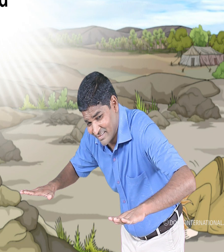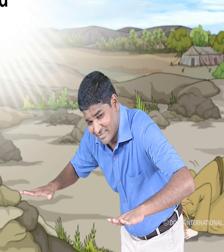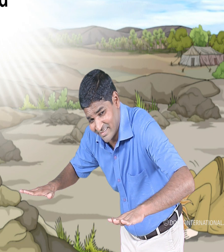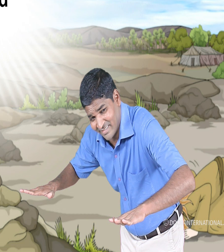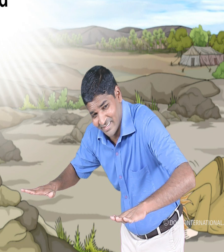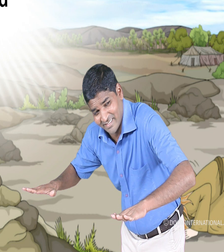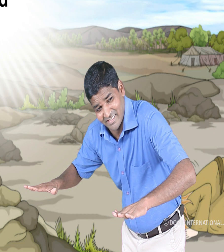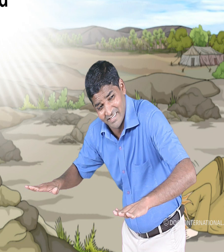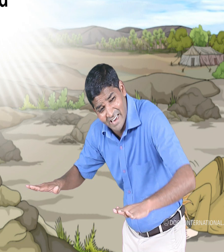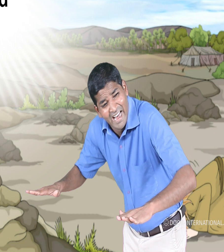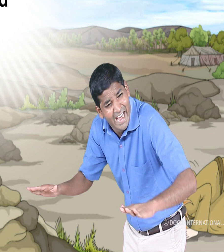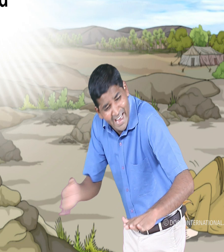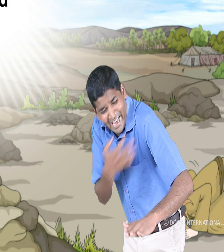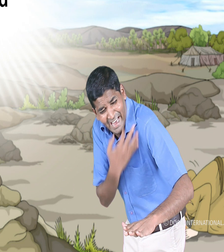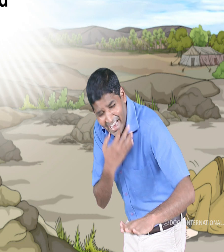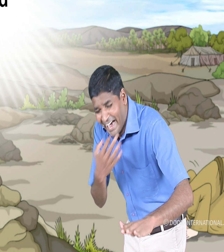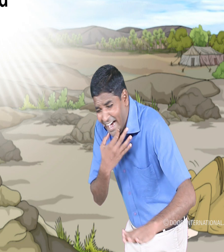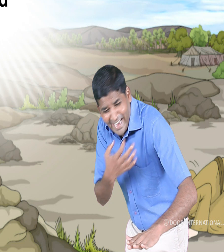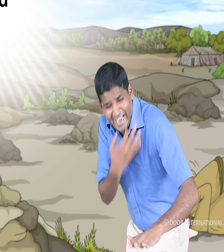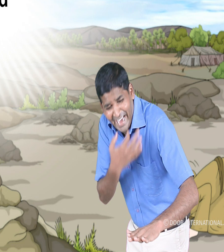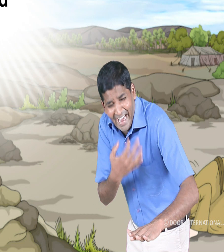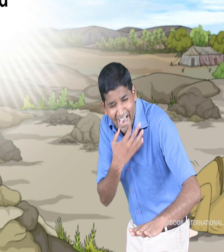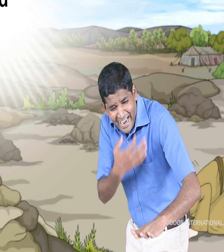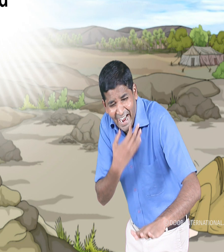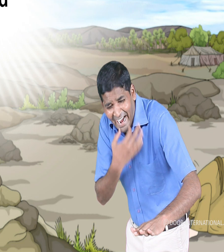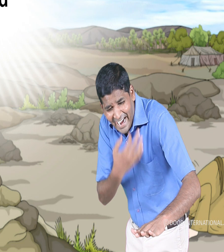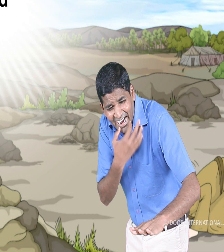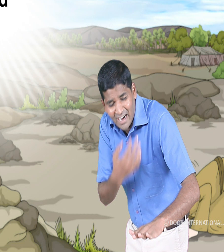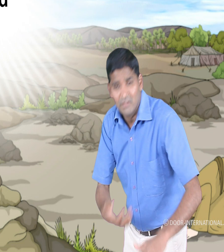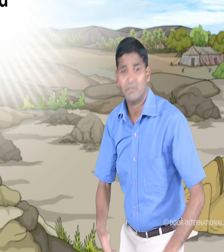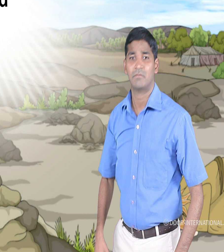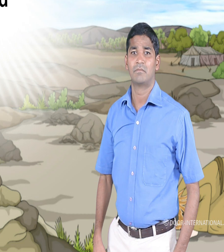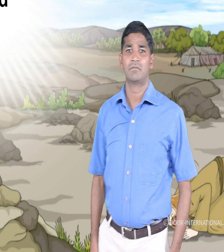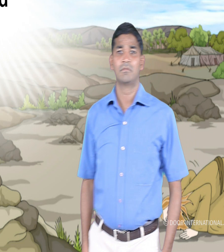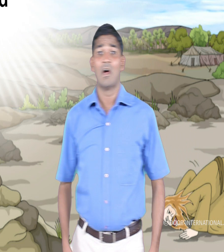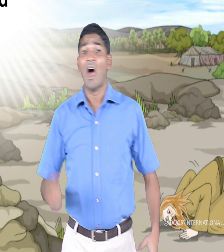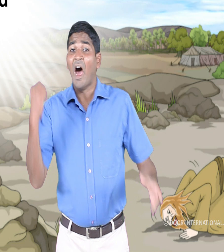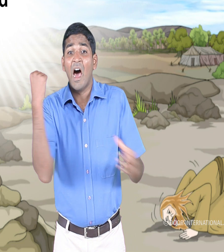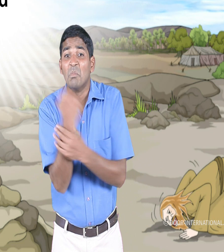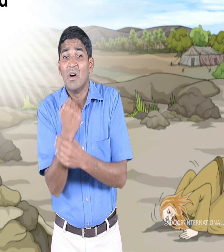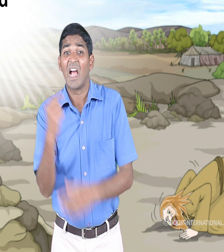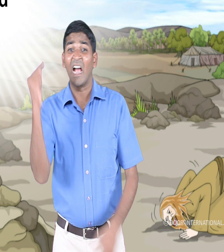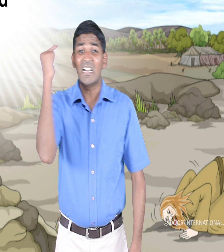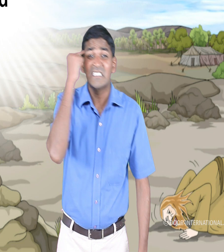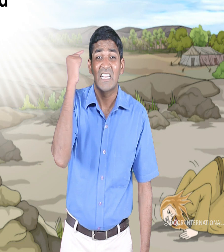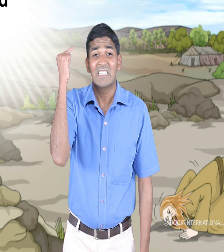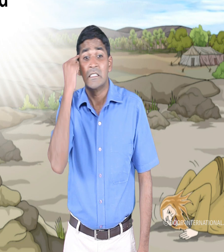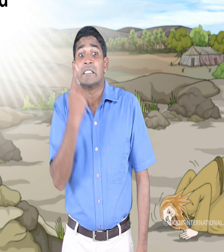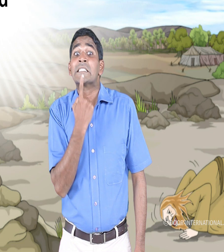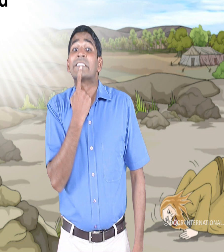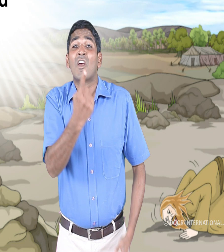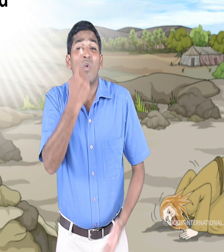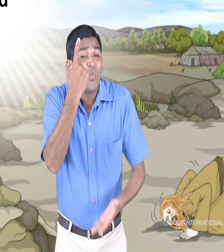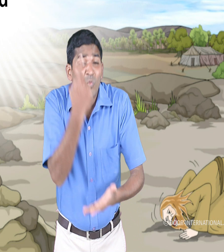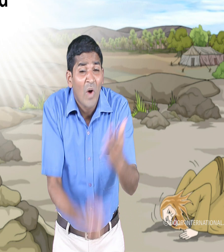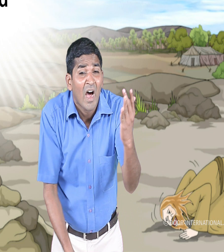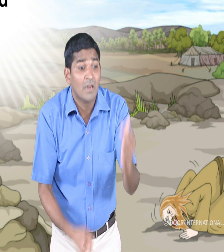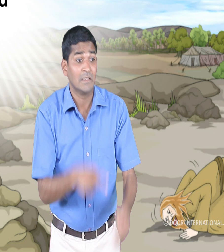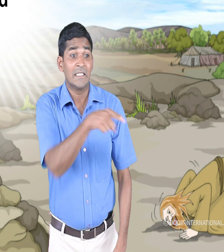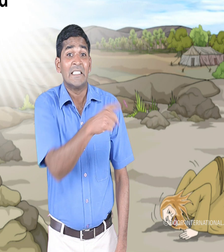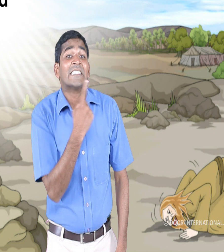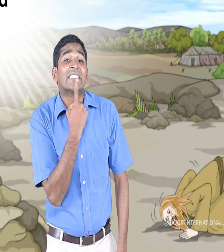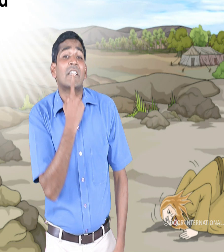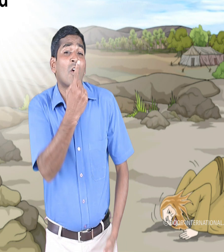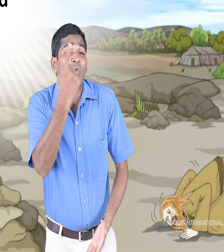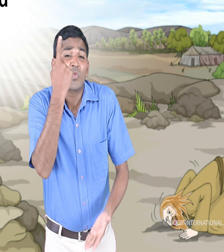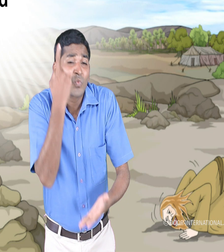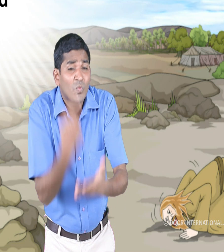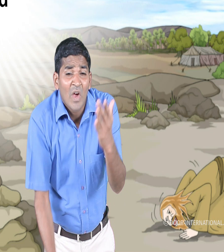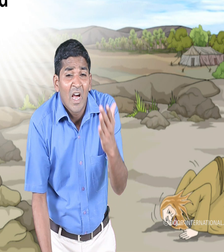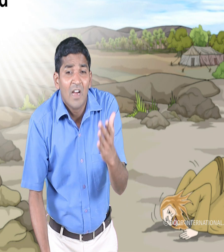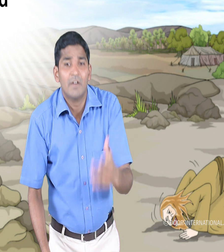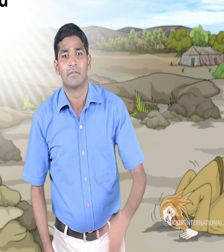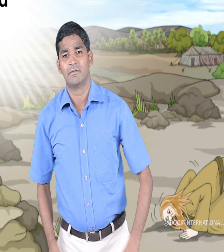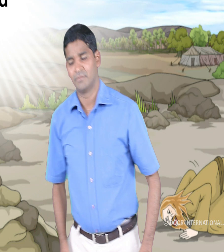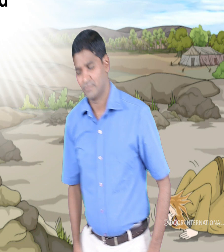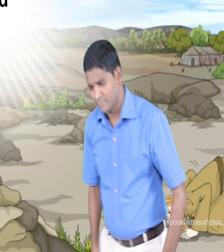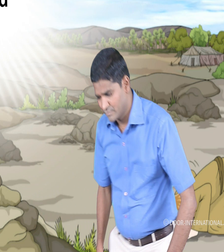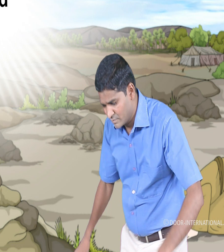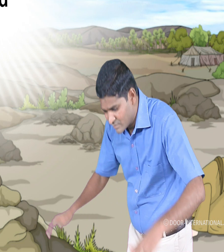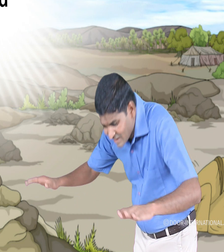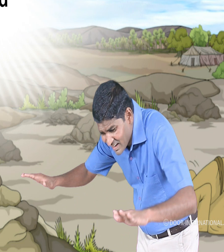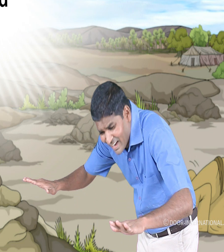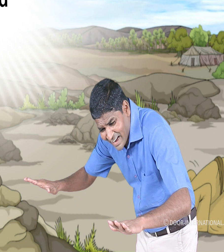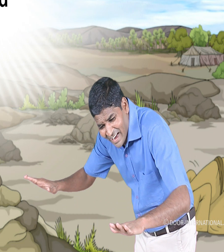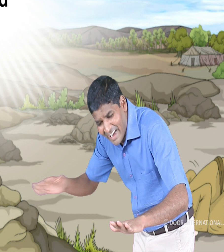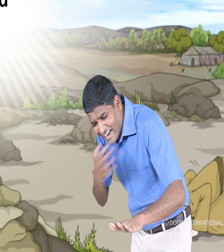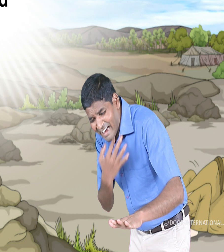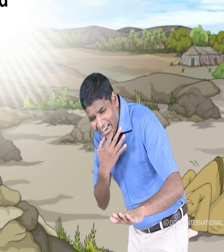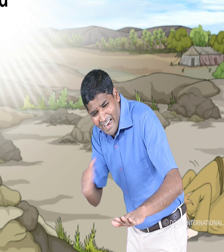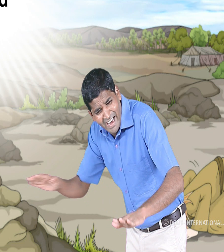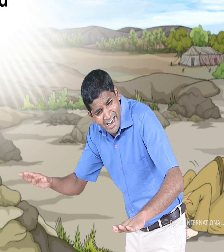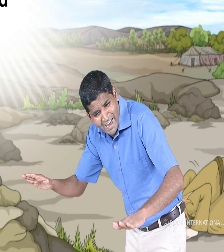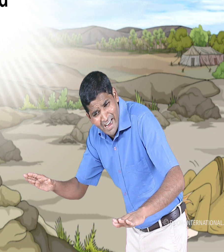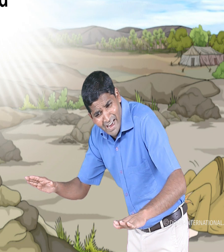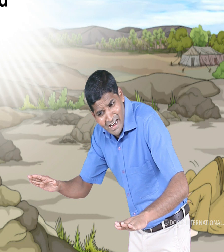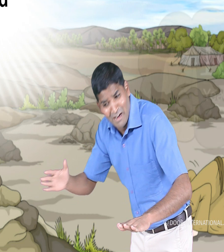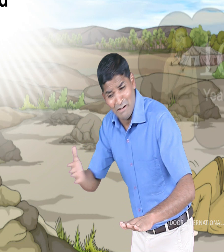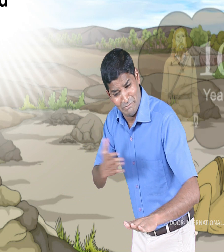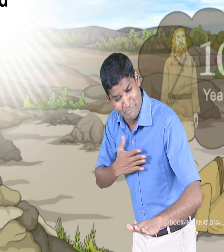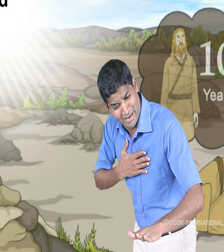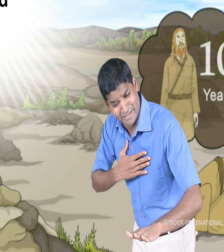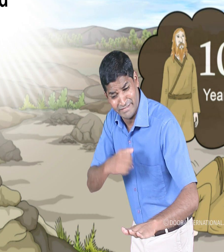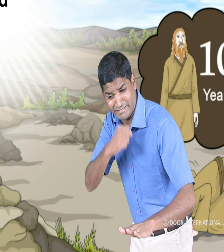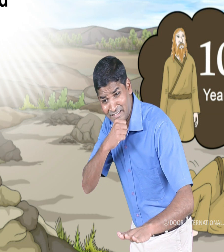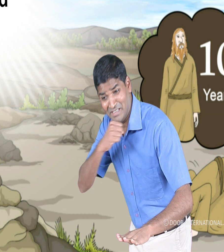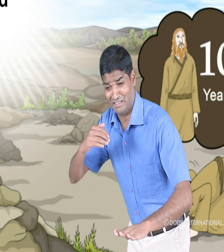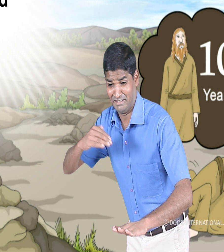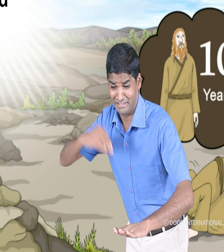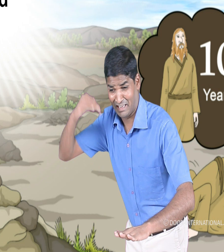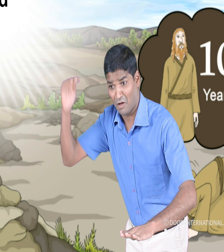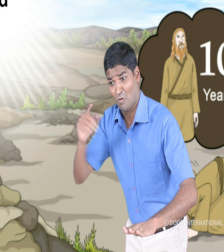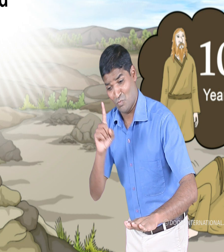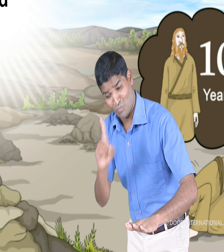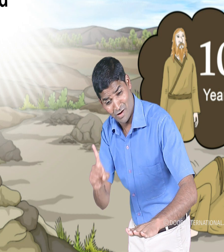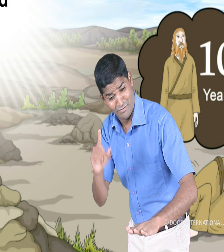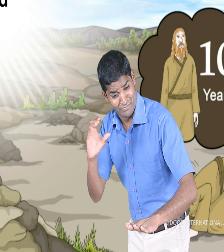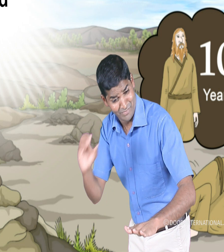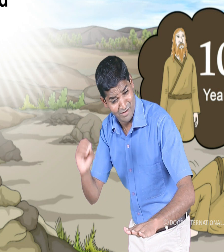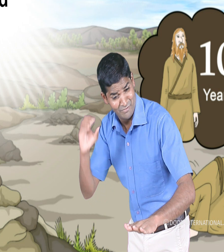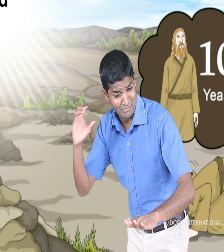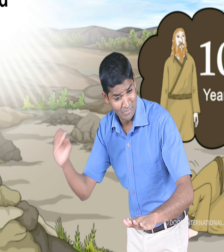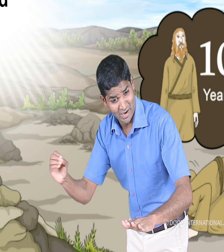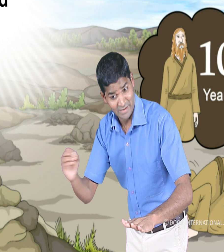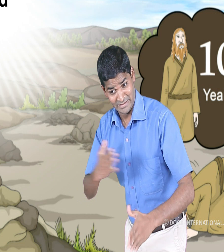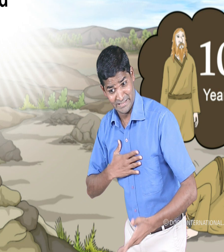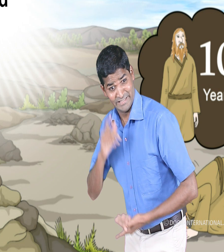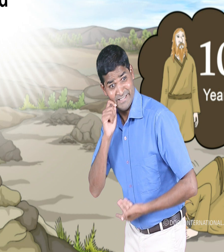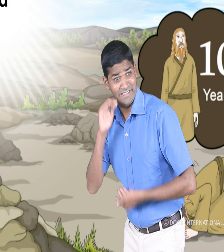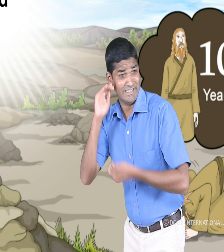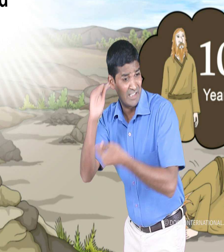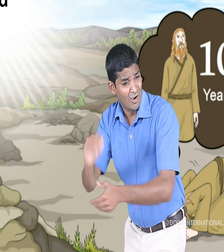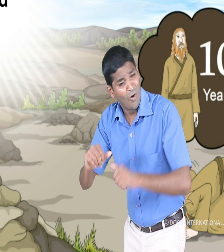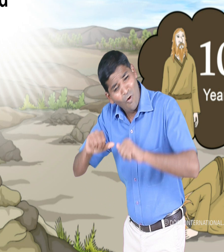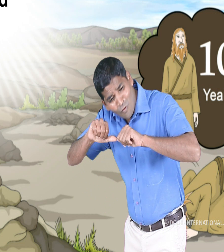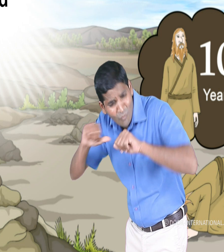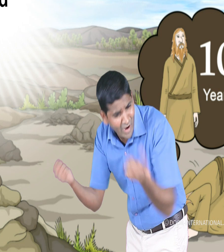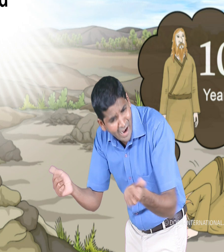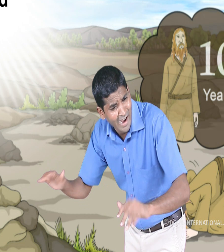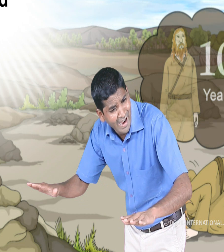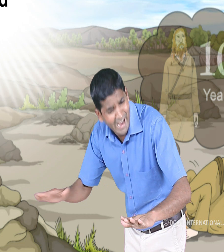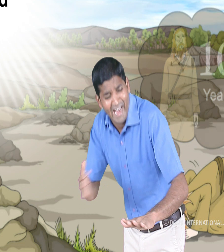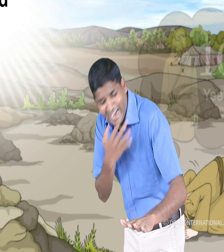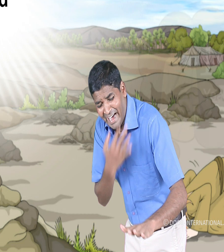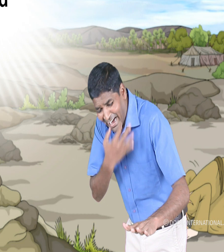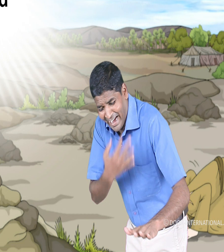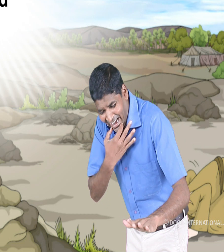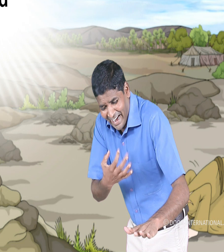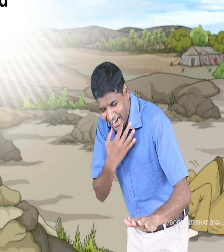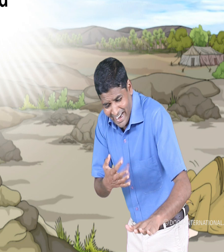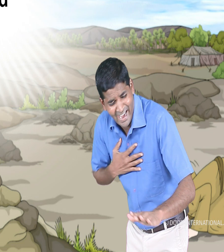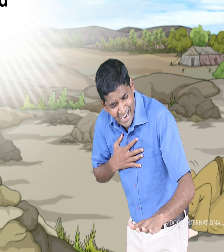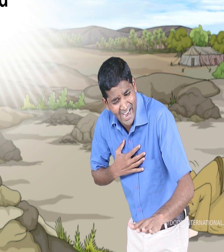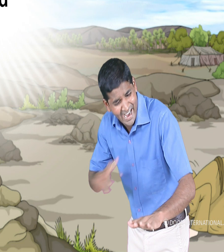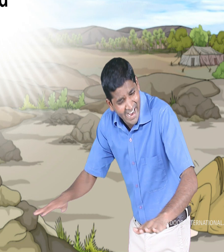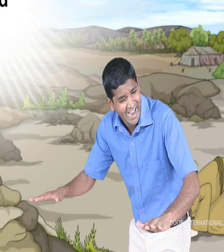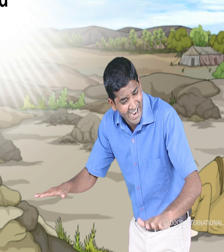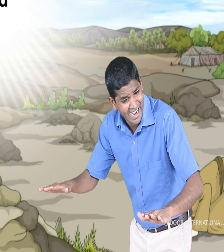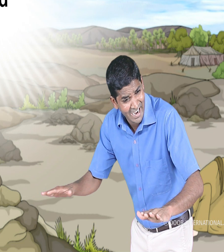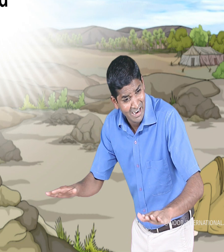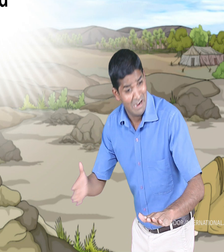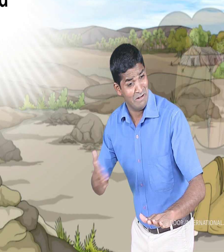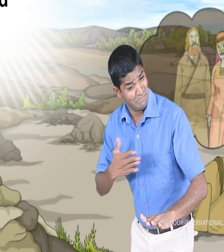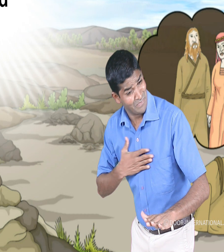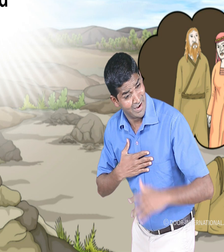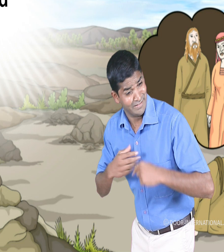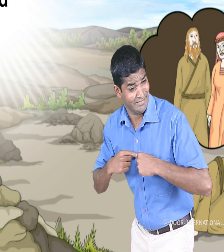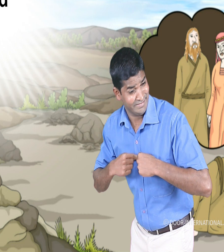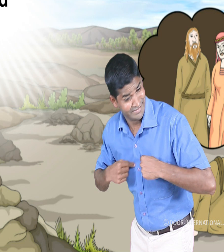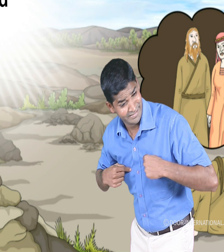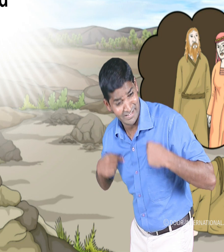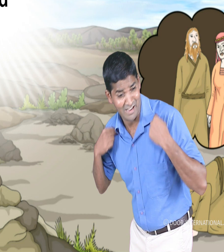Then he laughed and said to himself, “Can a child be born to a man who is a hundred years old?